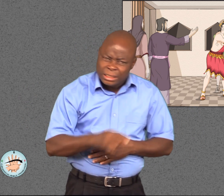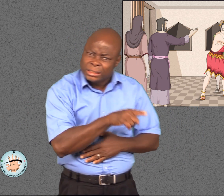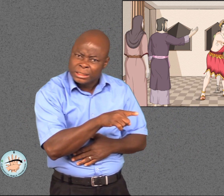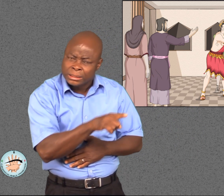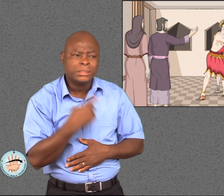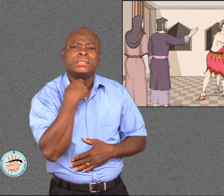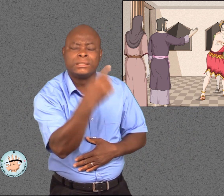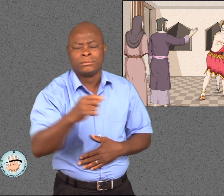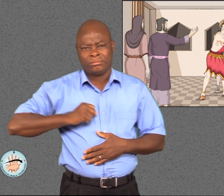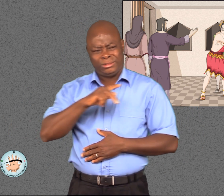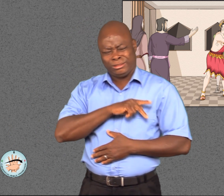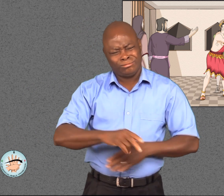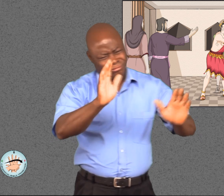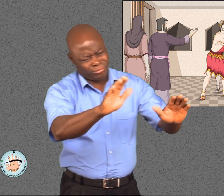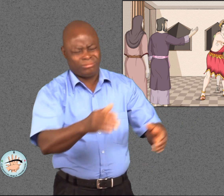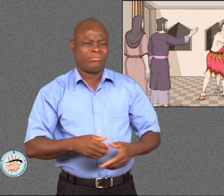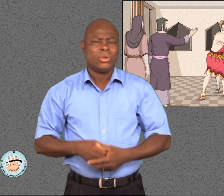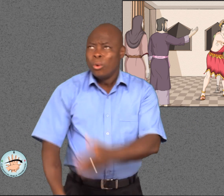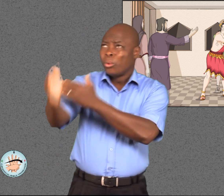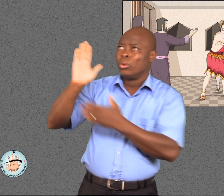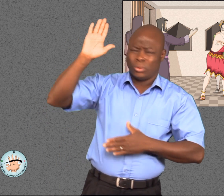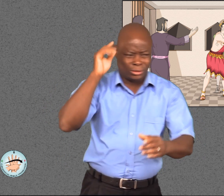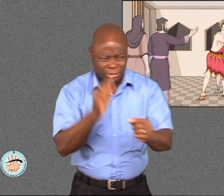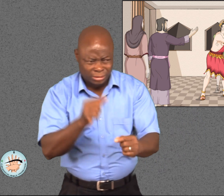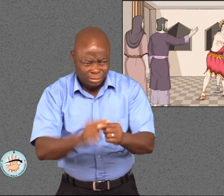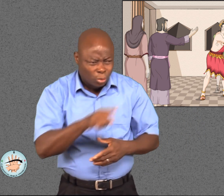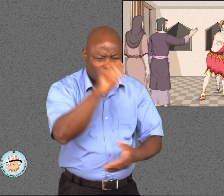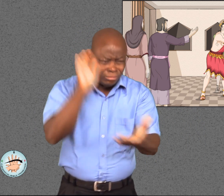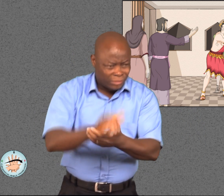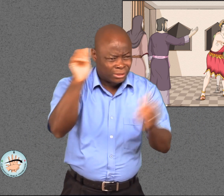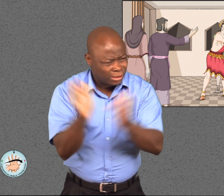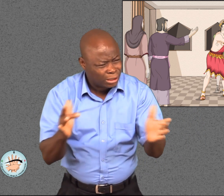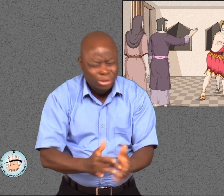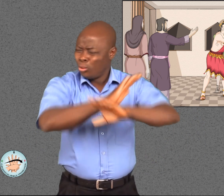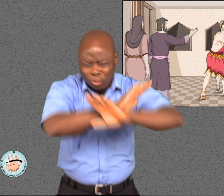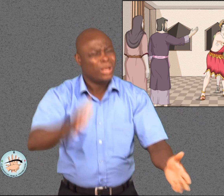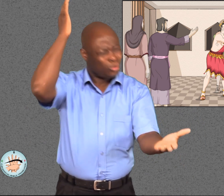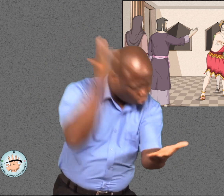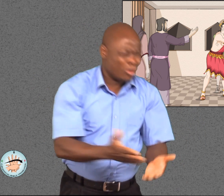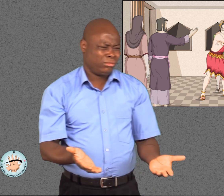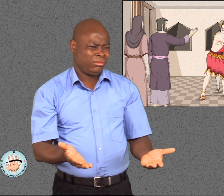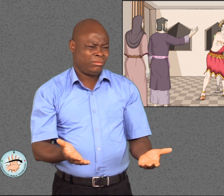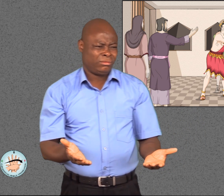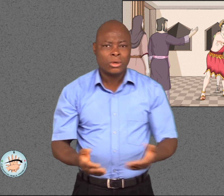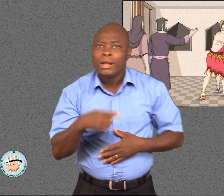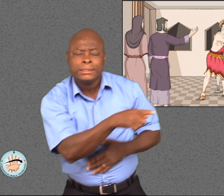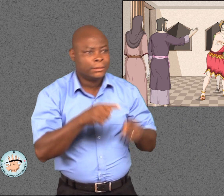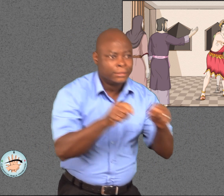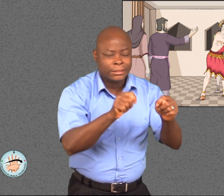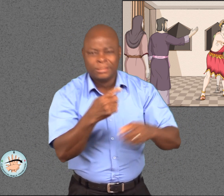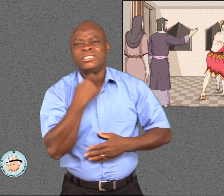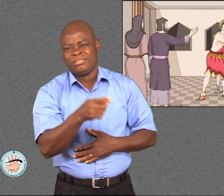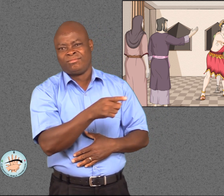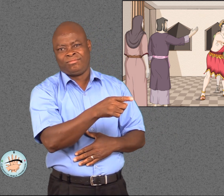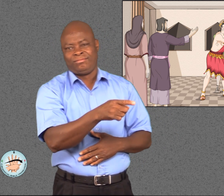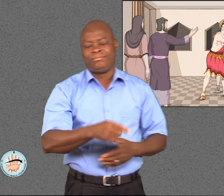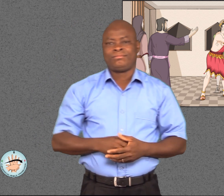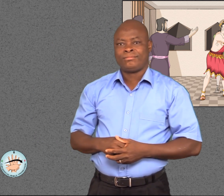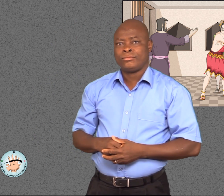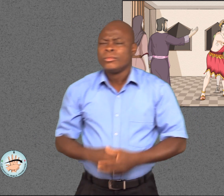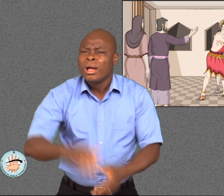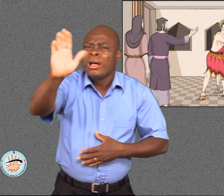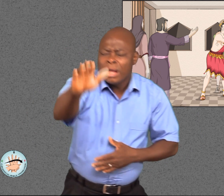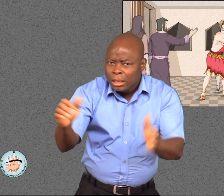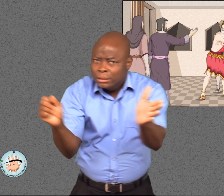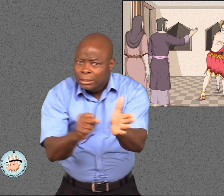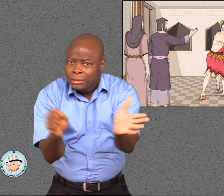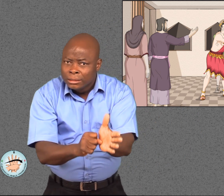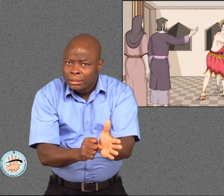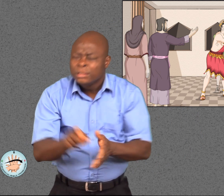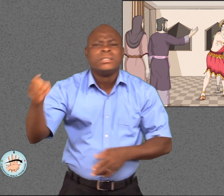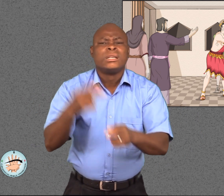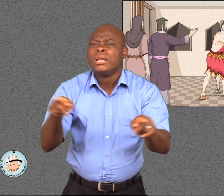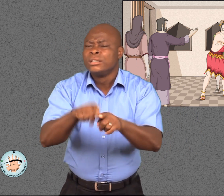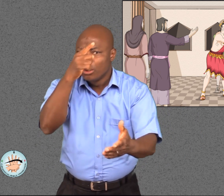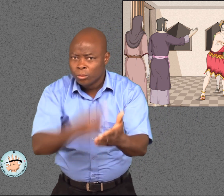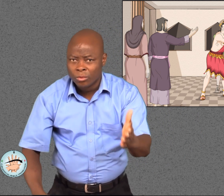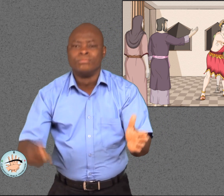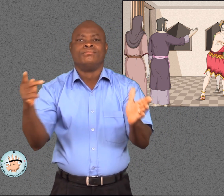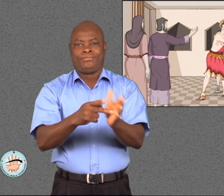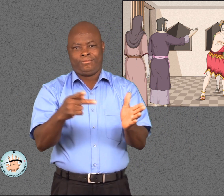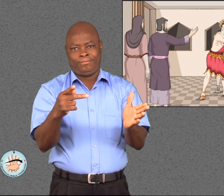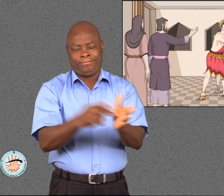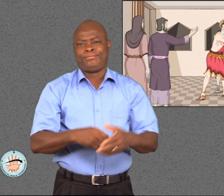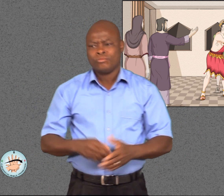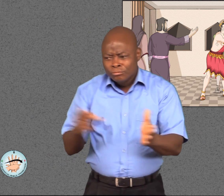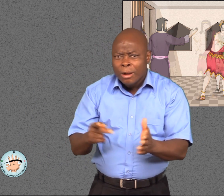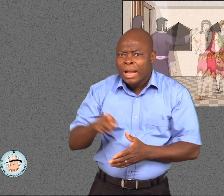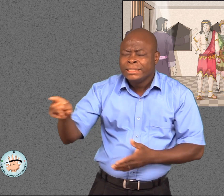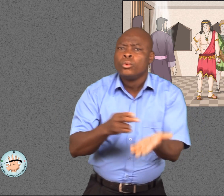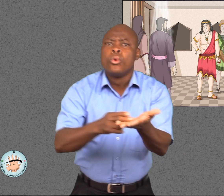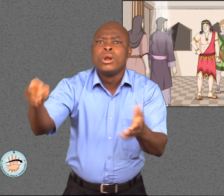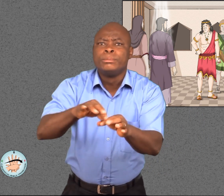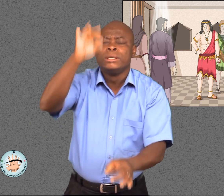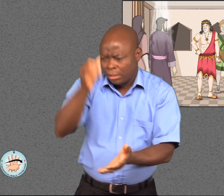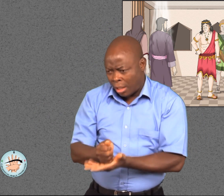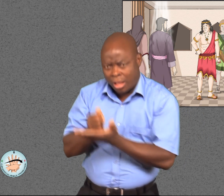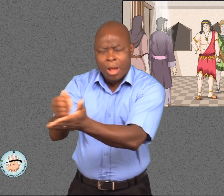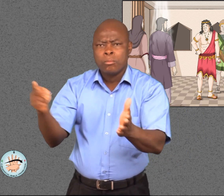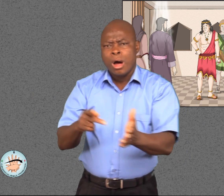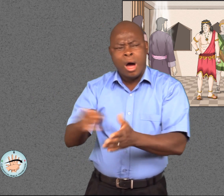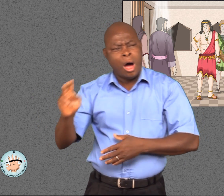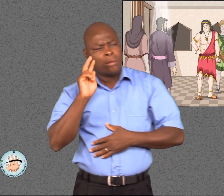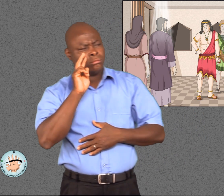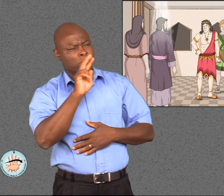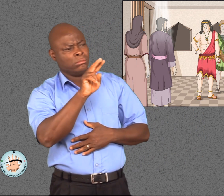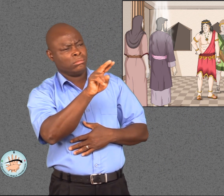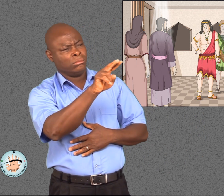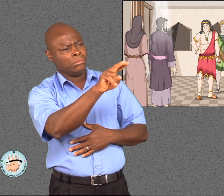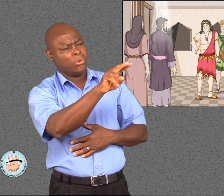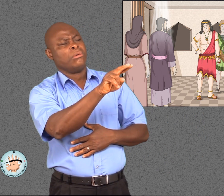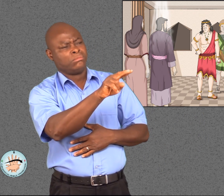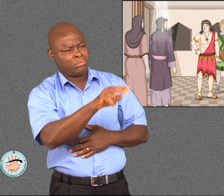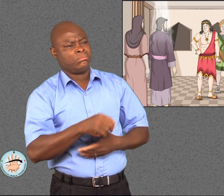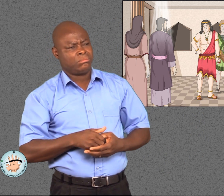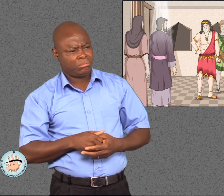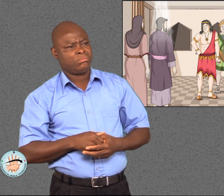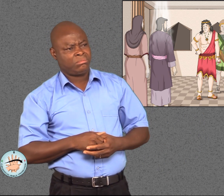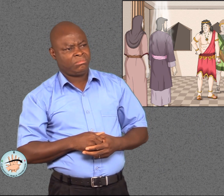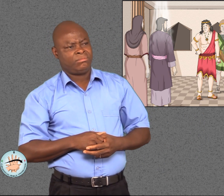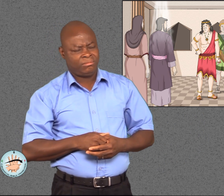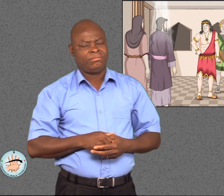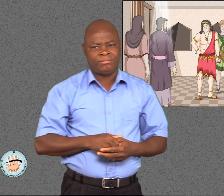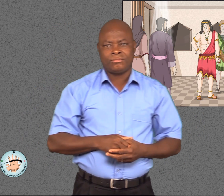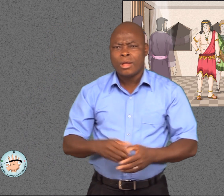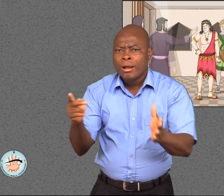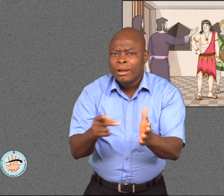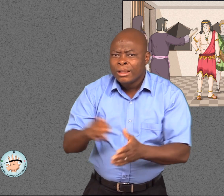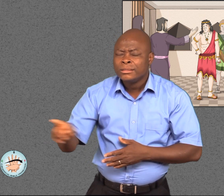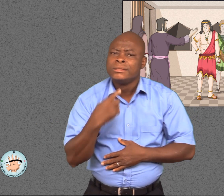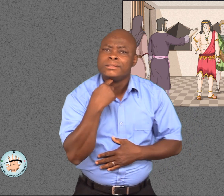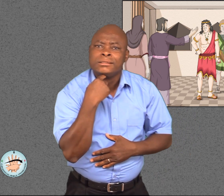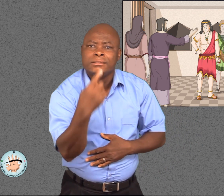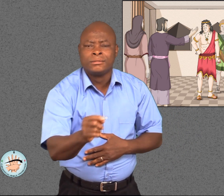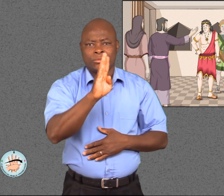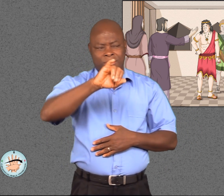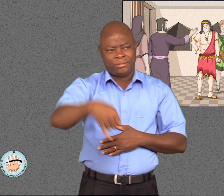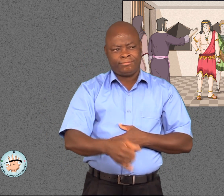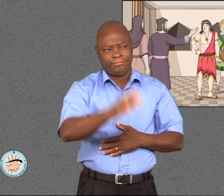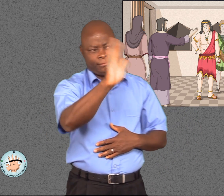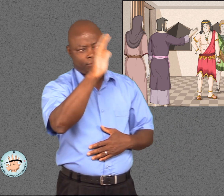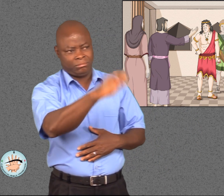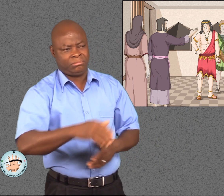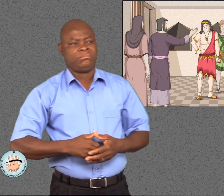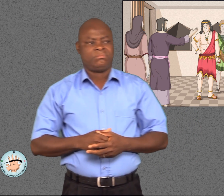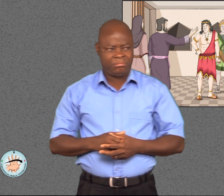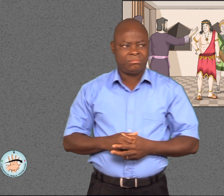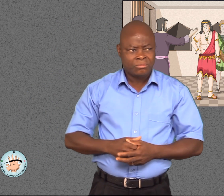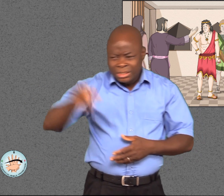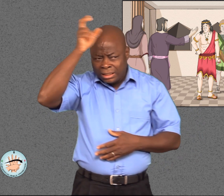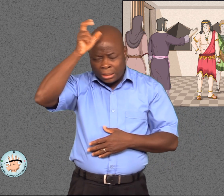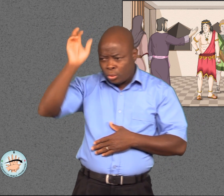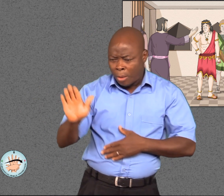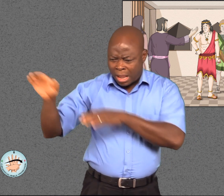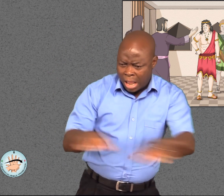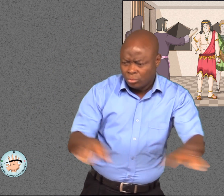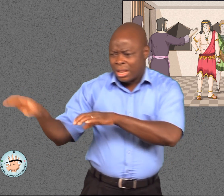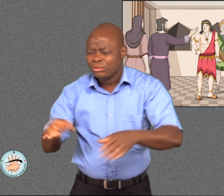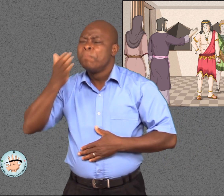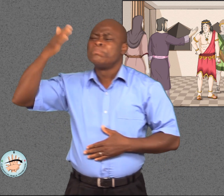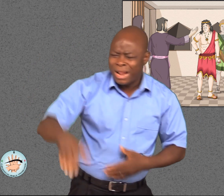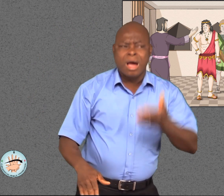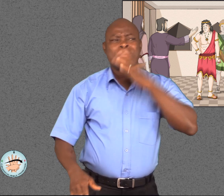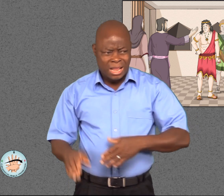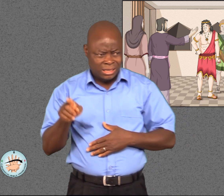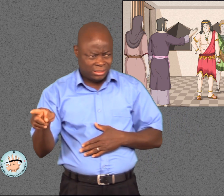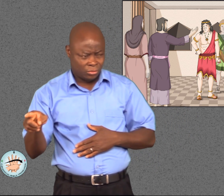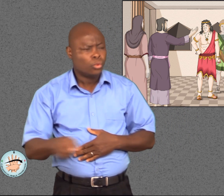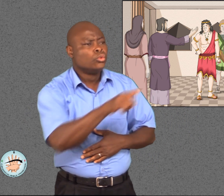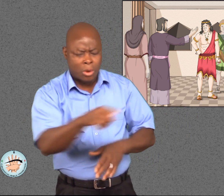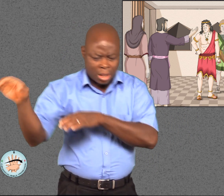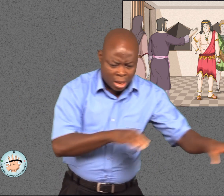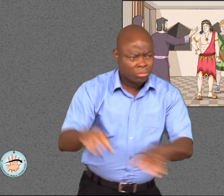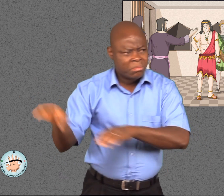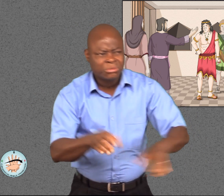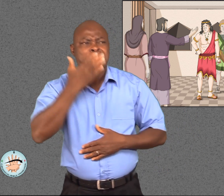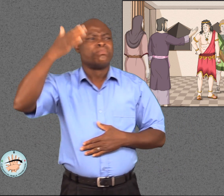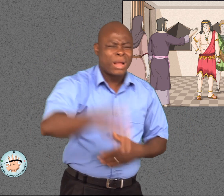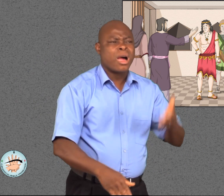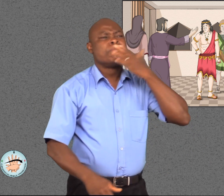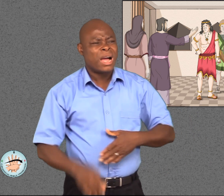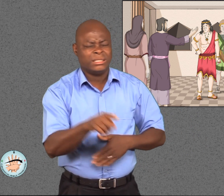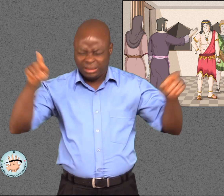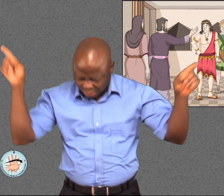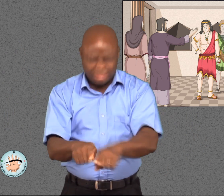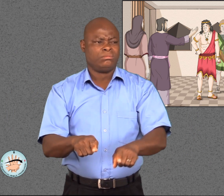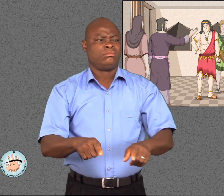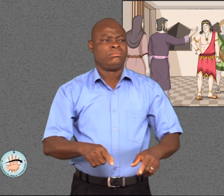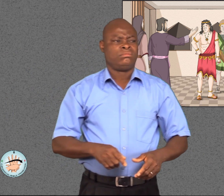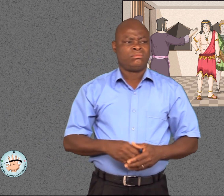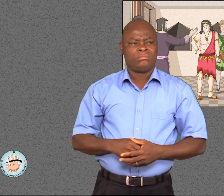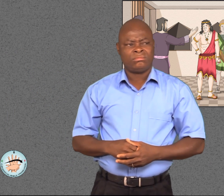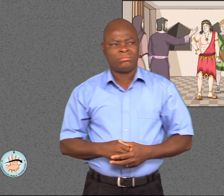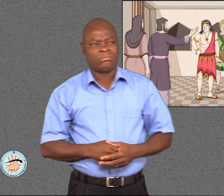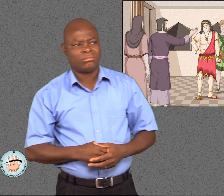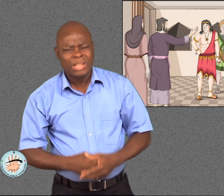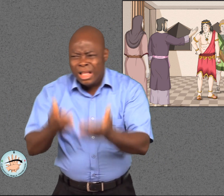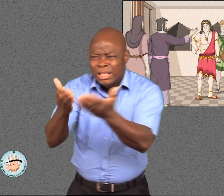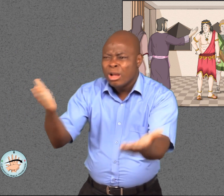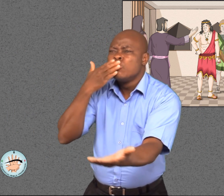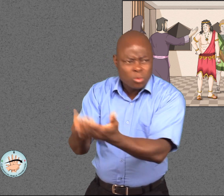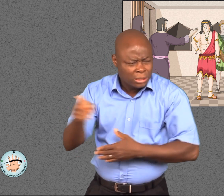Then Saul, who was also called Paul, filled with the Holy Spirit, looked directly at Elymas and said, “O child of the devil and enemy of all righteousness, you are full of all kinds of deceit and trickery!